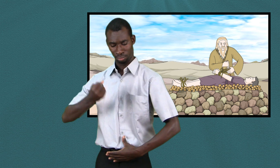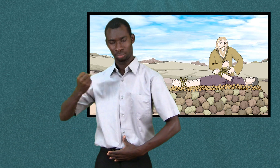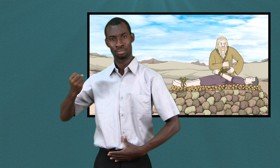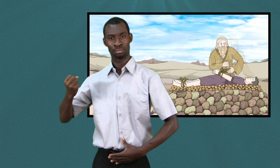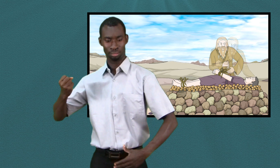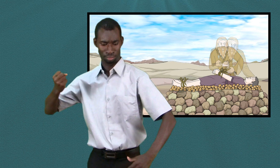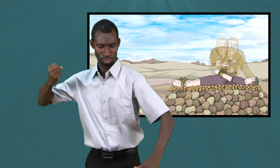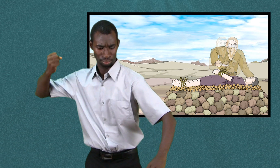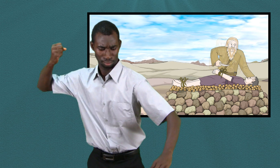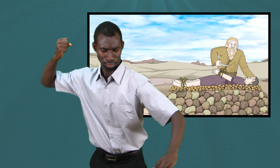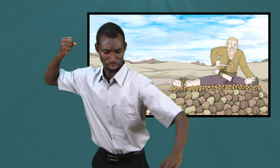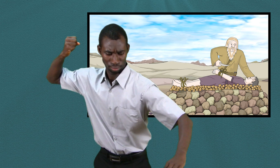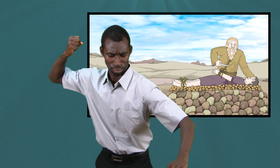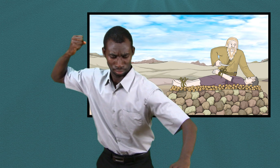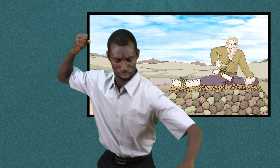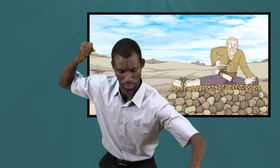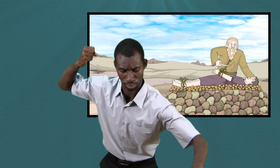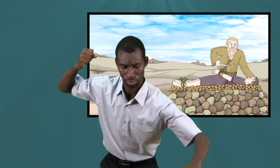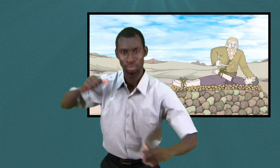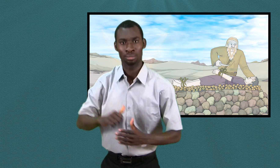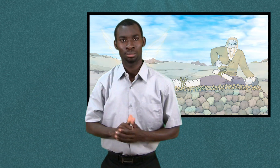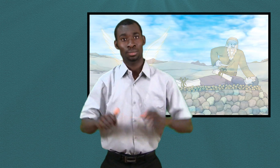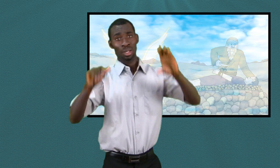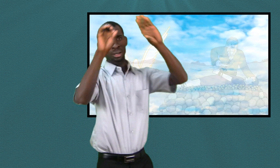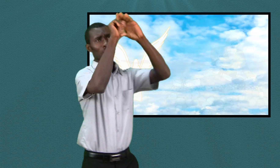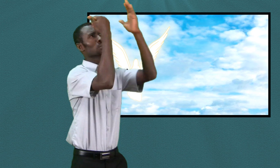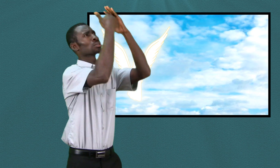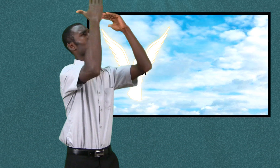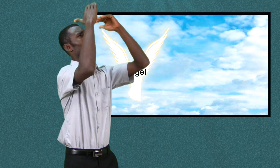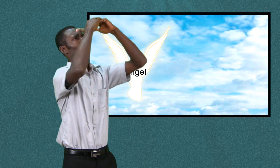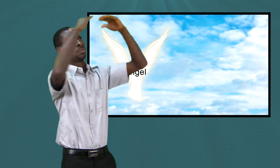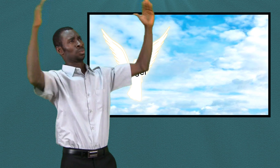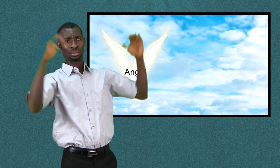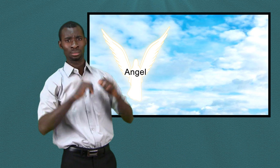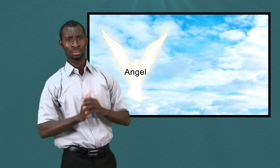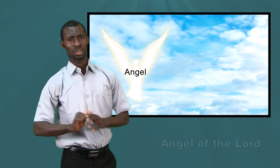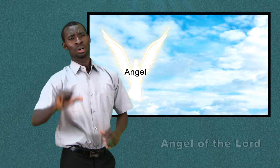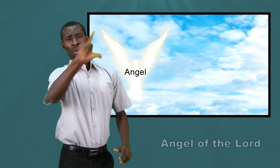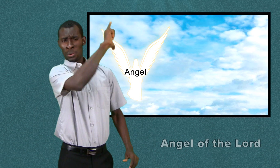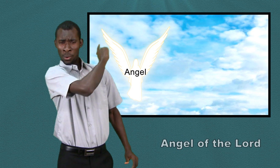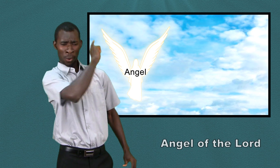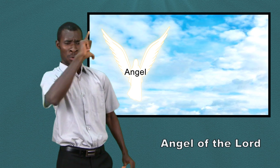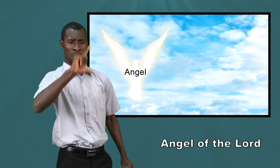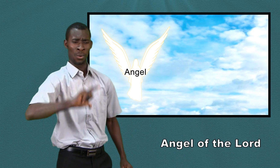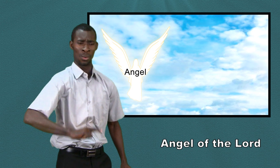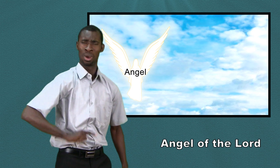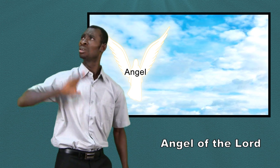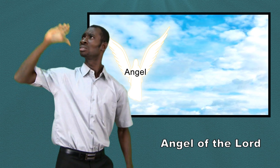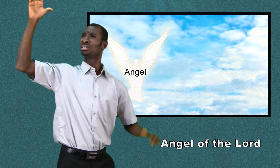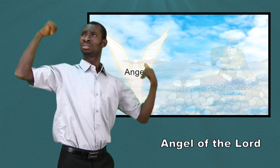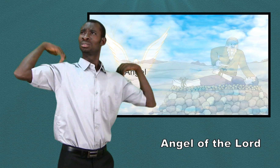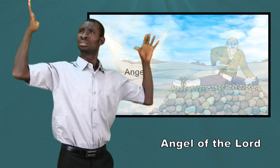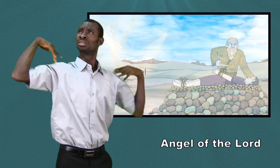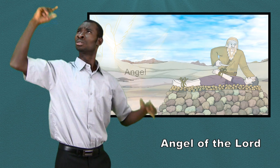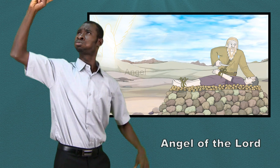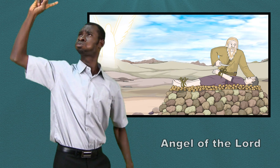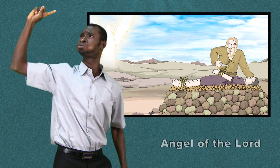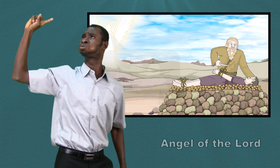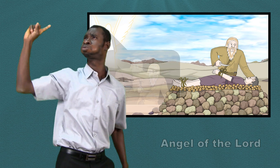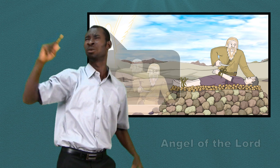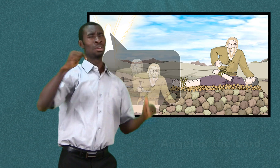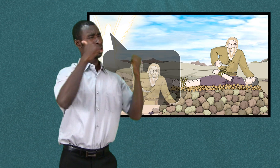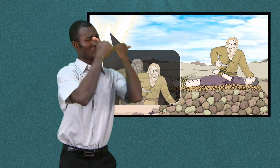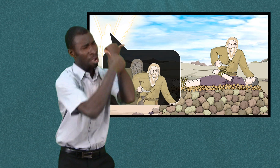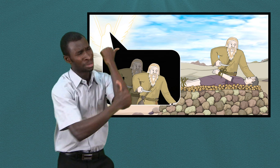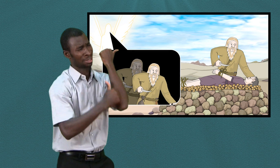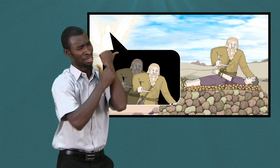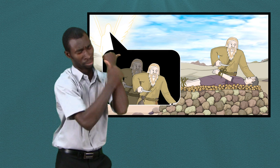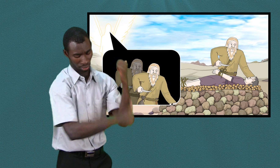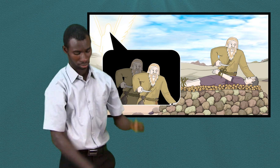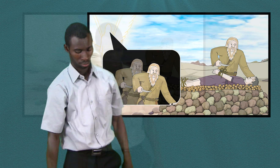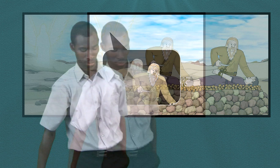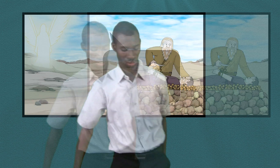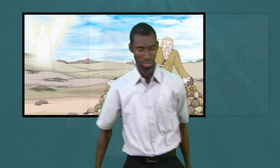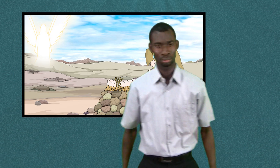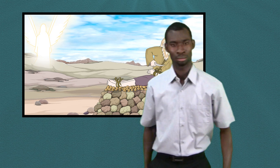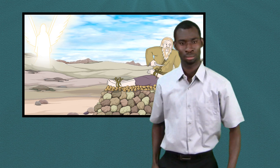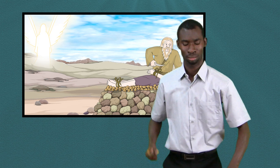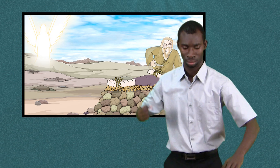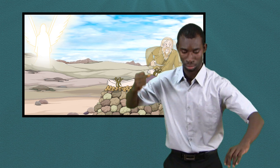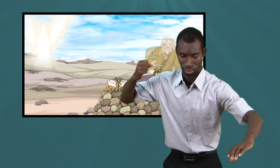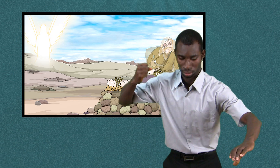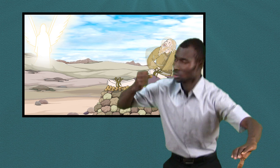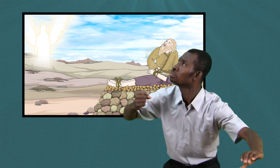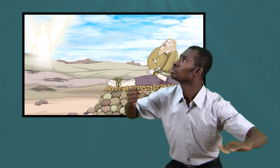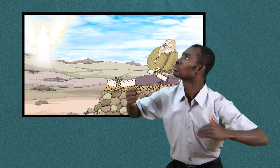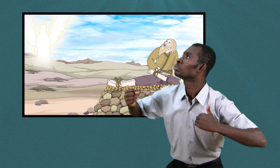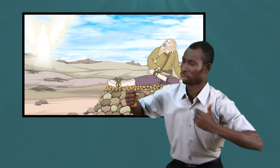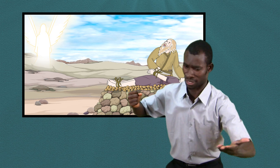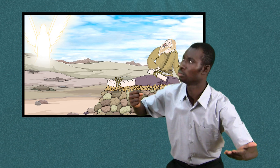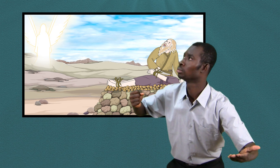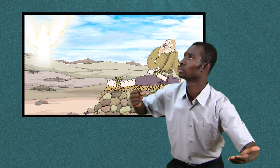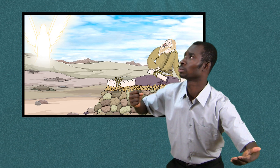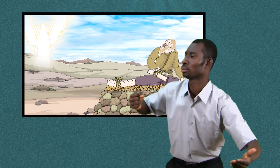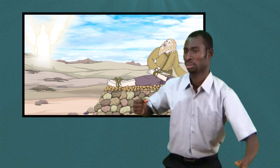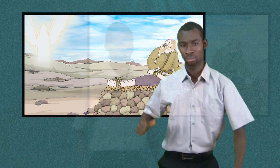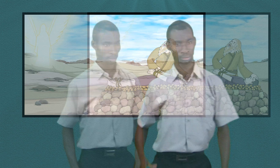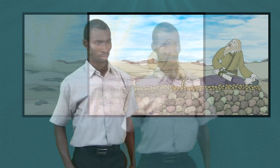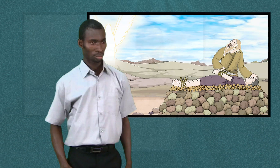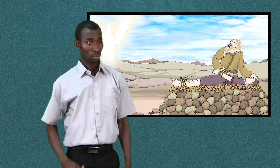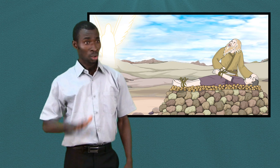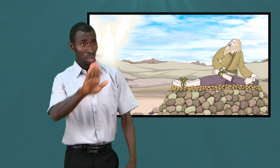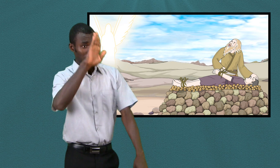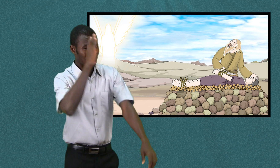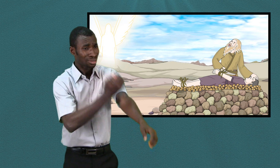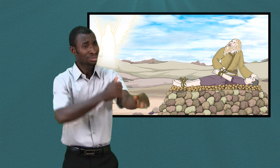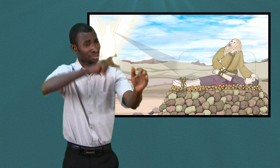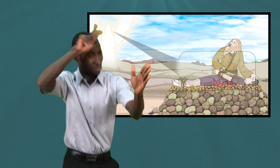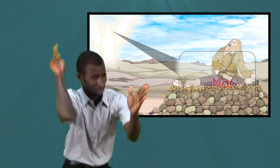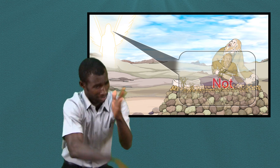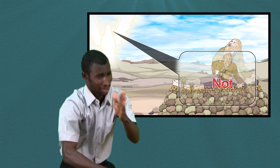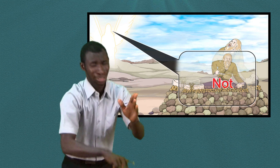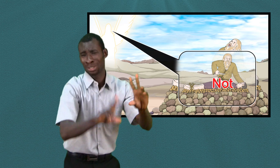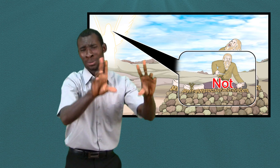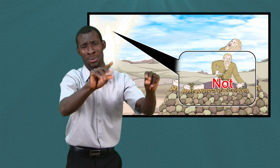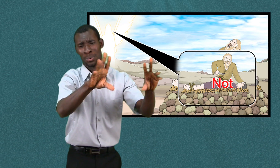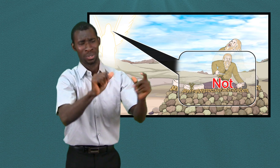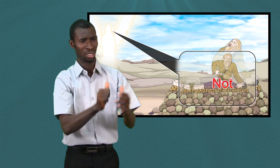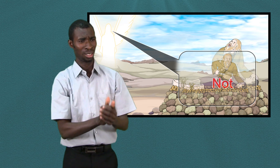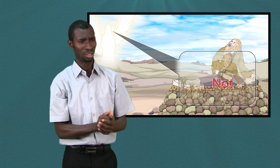Just then the angel of the LORD called out to him from heaven, “Abraham, Abraham!” “Here I am,” he replied.